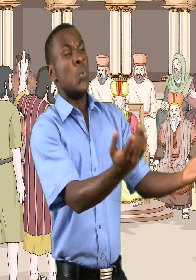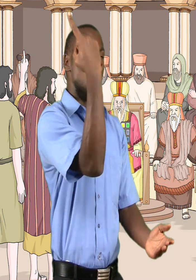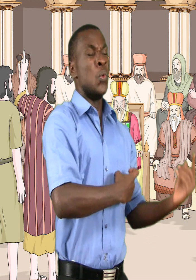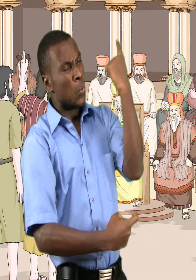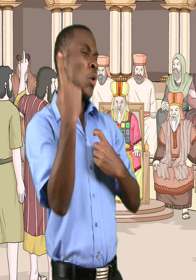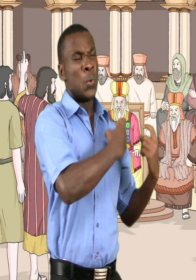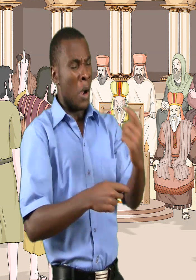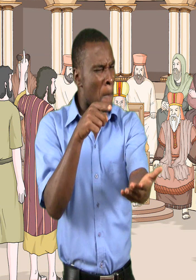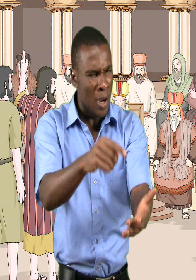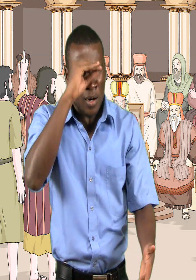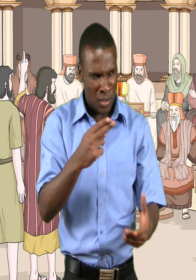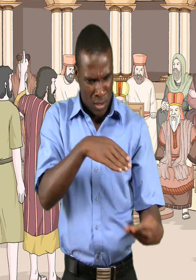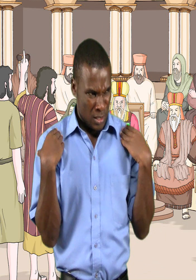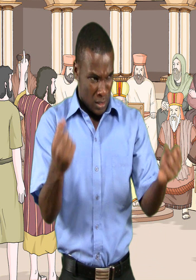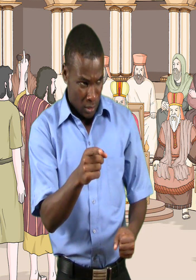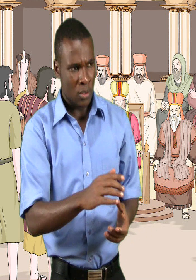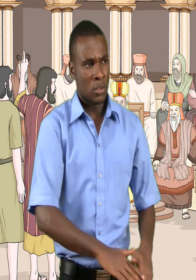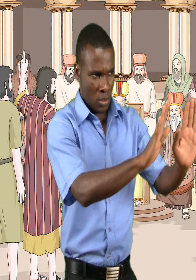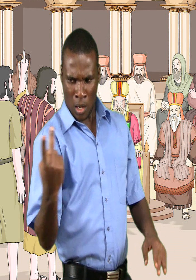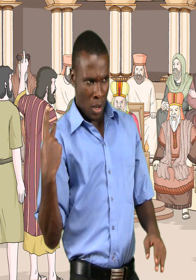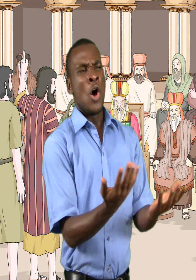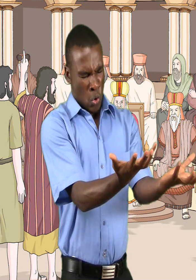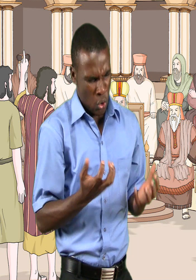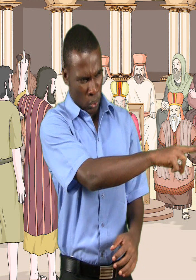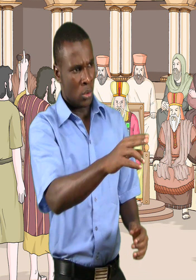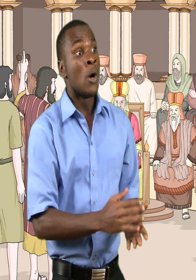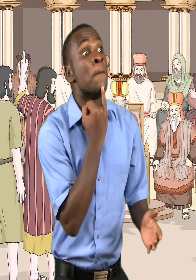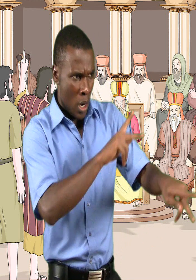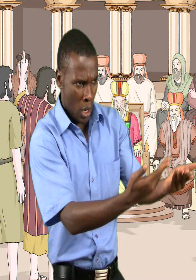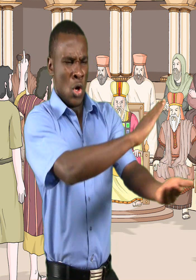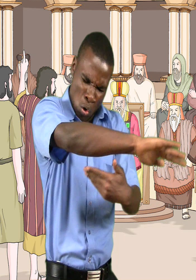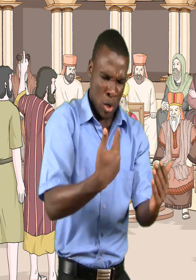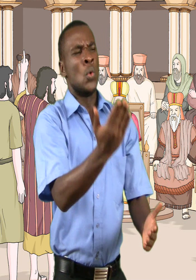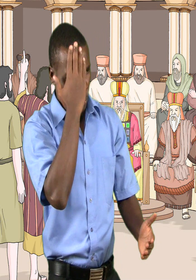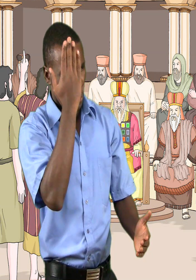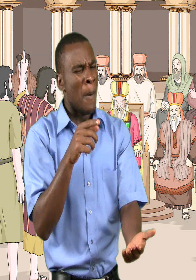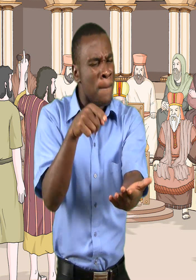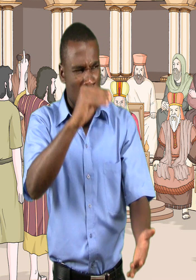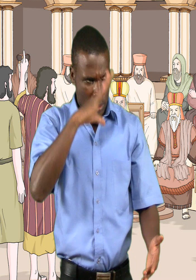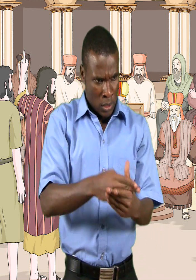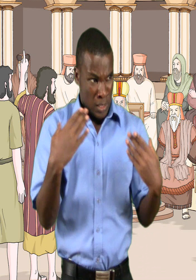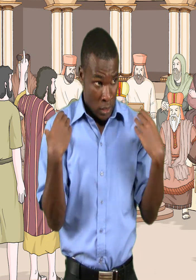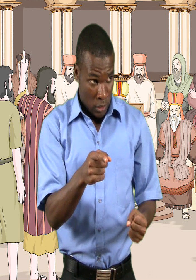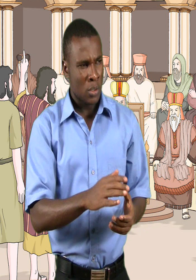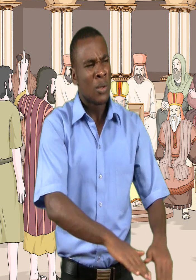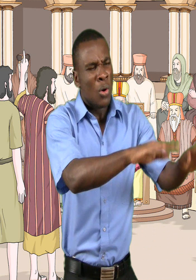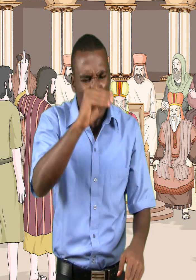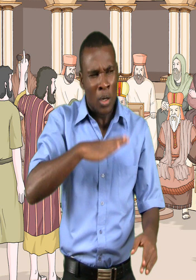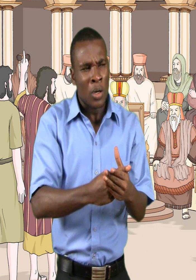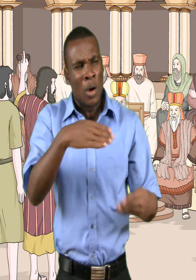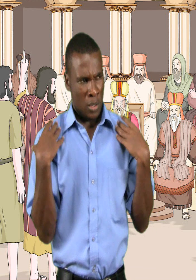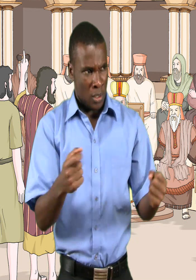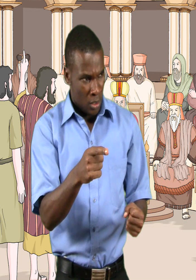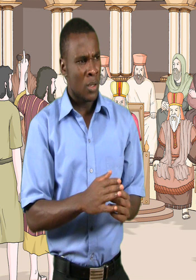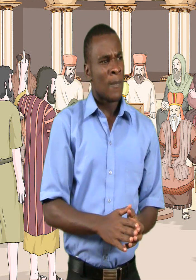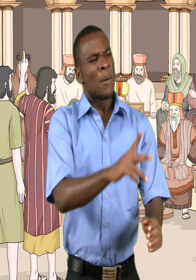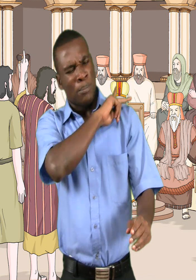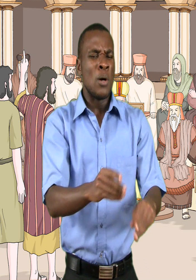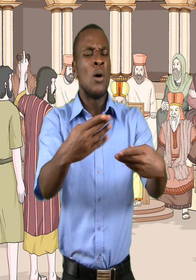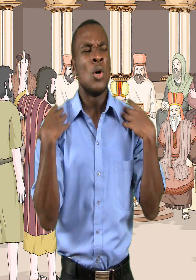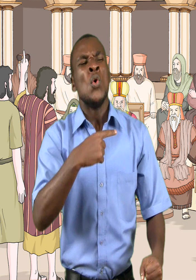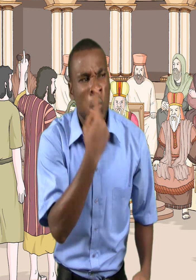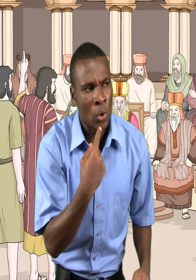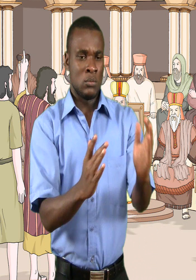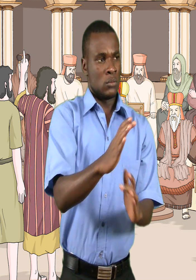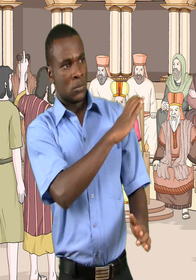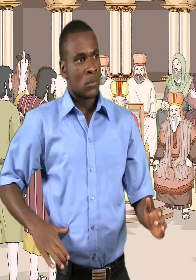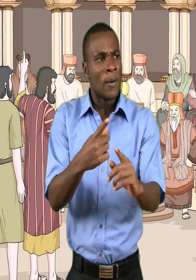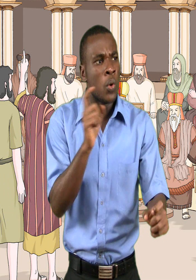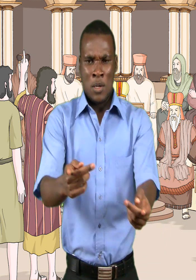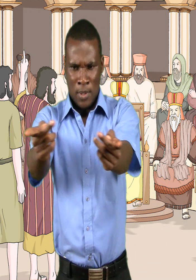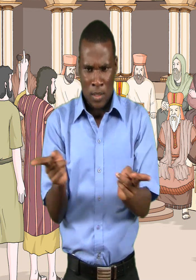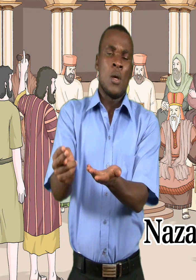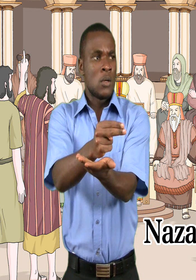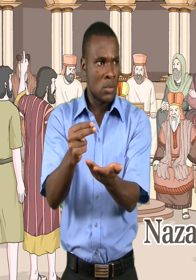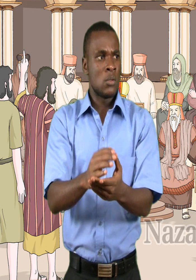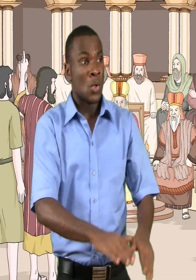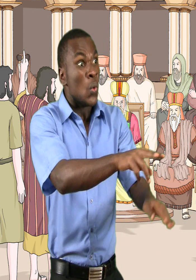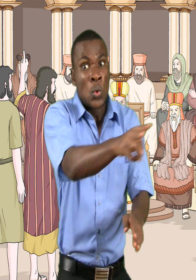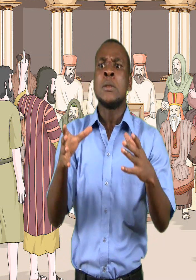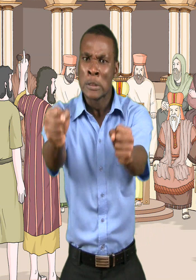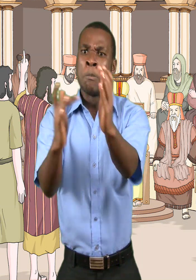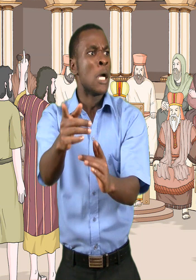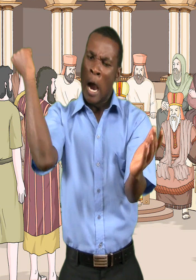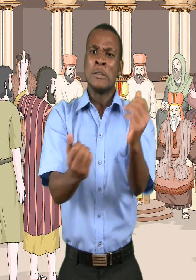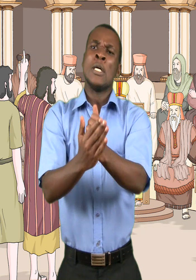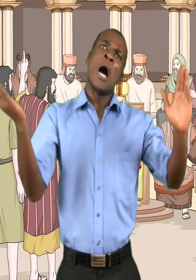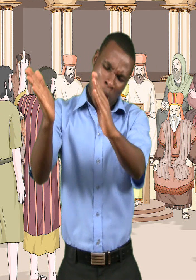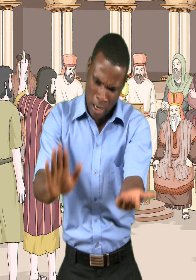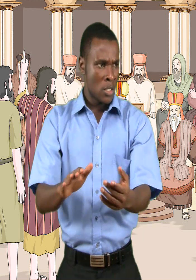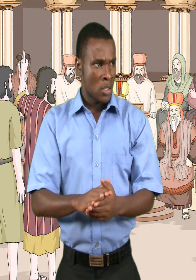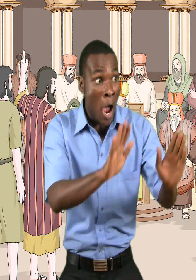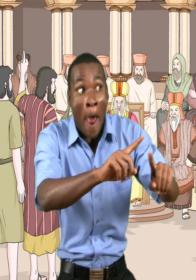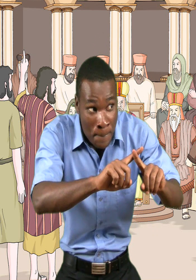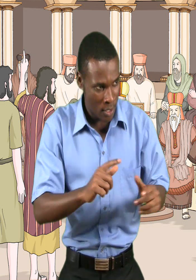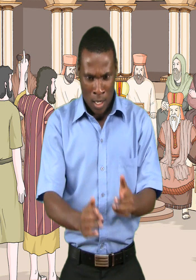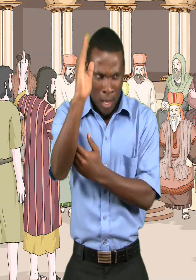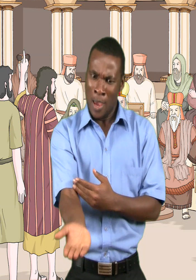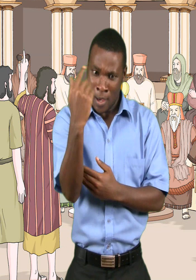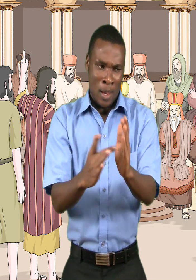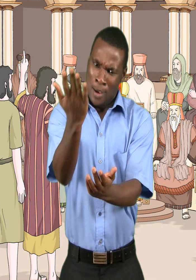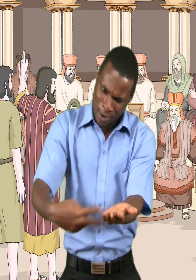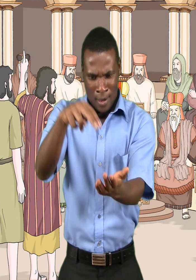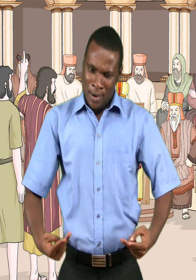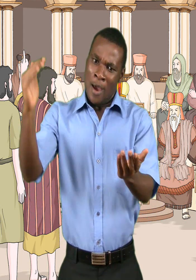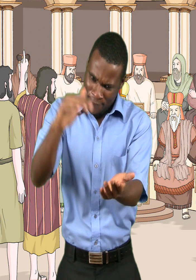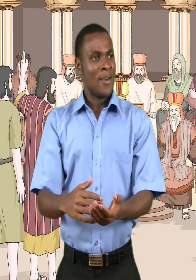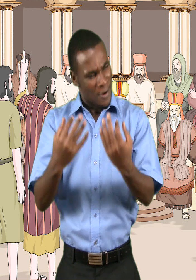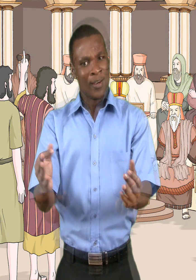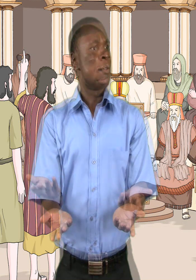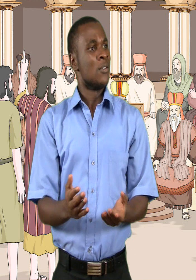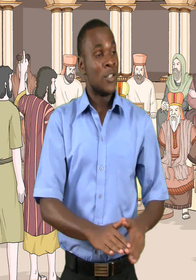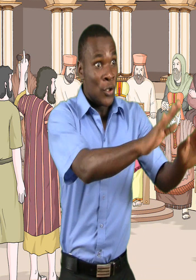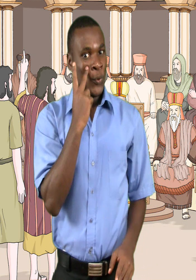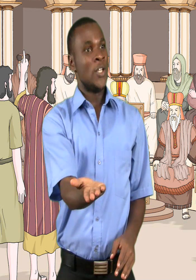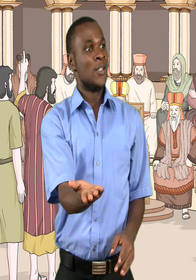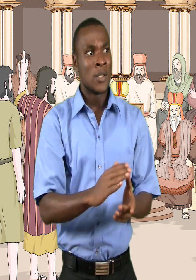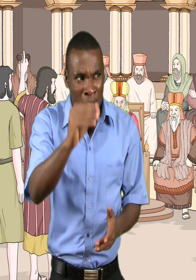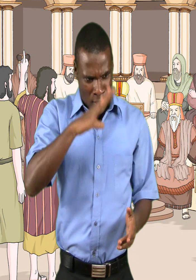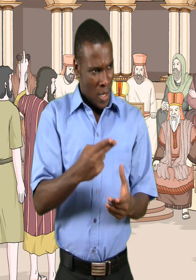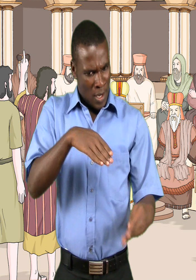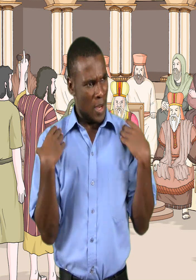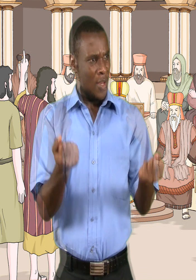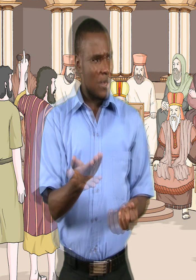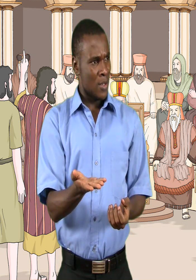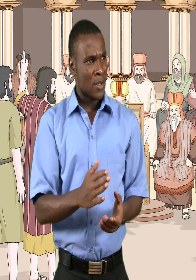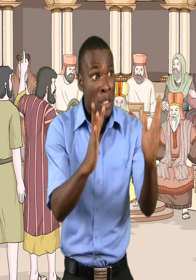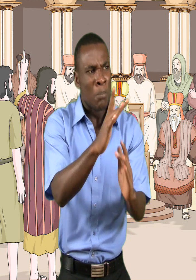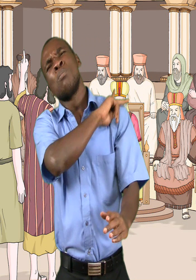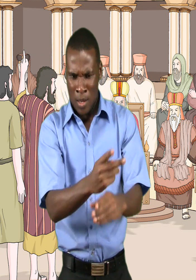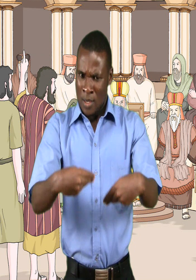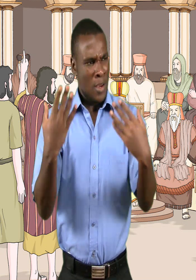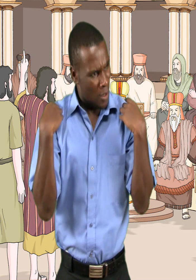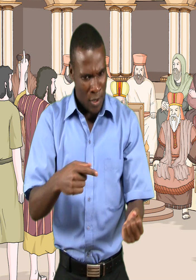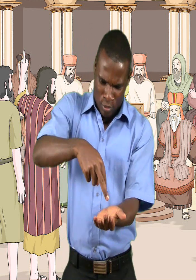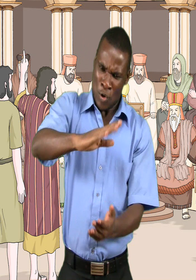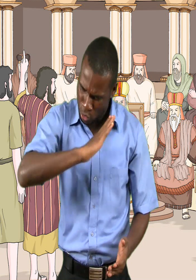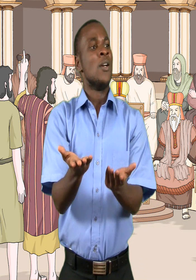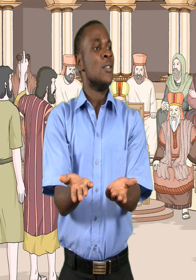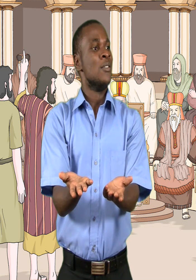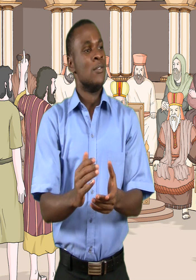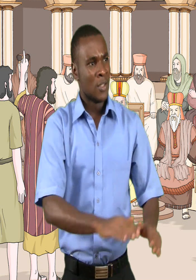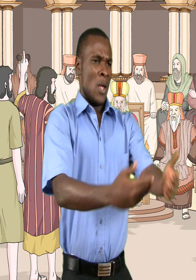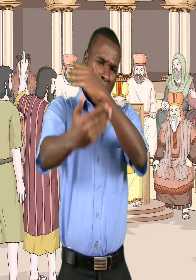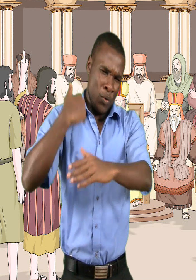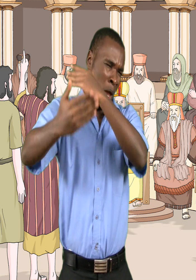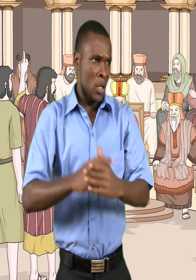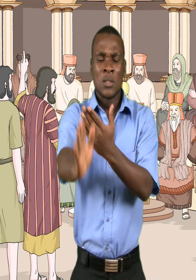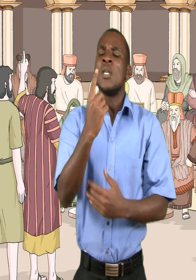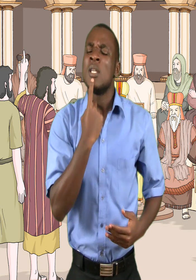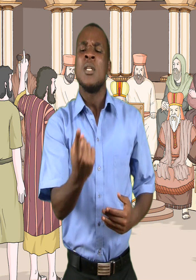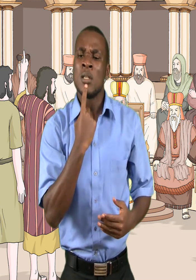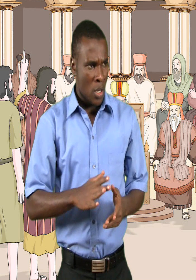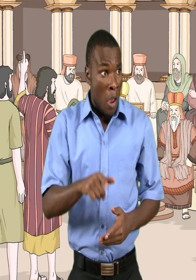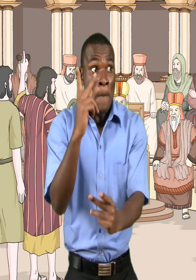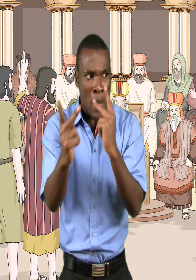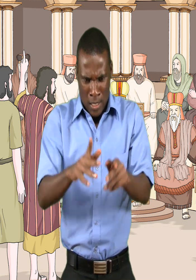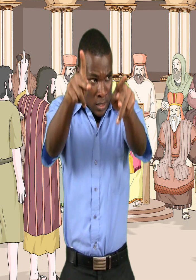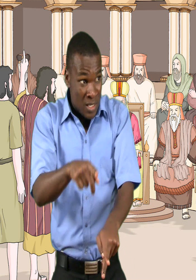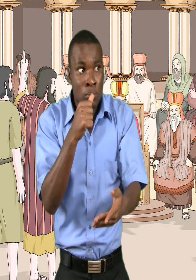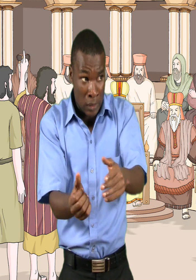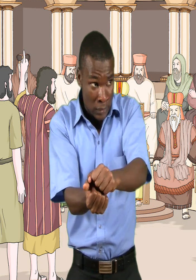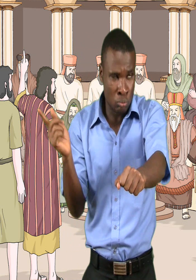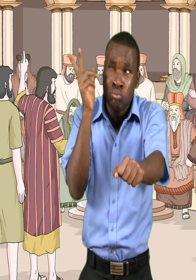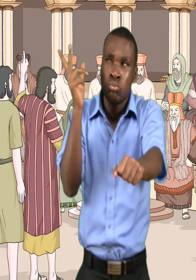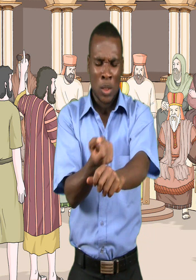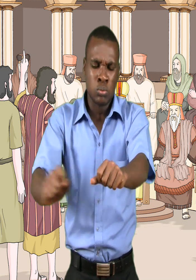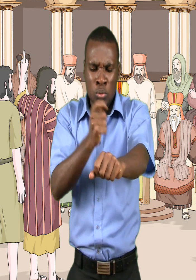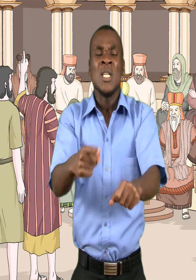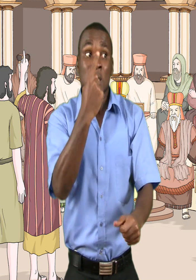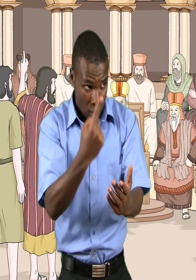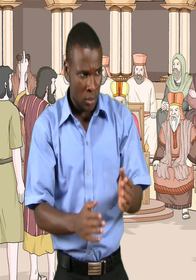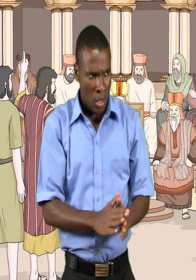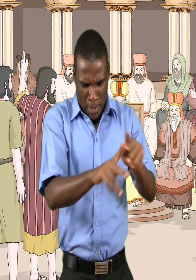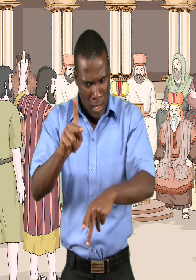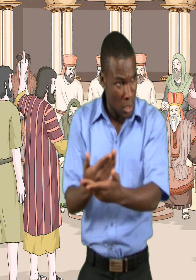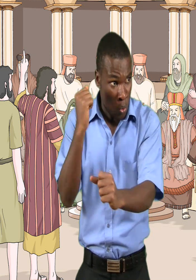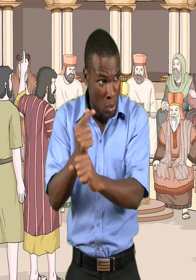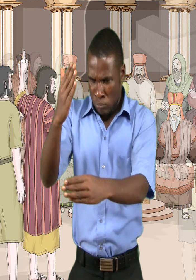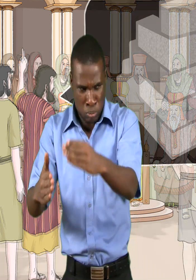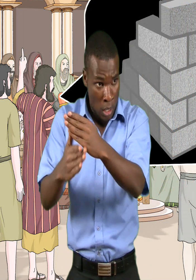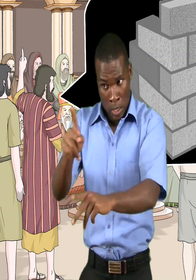If we are being examined today about a kind service to a man who was lame, to determine how he was healed, then let this be known to all of you and to all the people of Israel: It is by the name of Jesus Christ of Nazareth, whom you crucified but whom God raised from the dead, that this man stands before you healed.